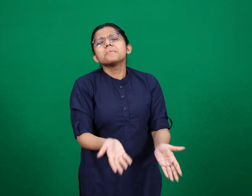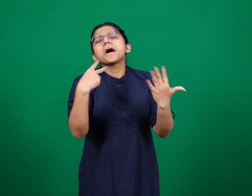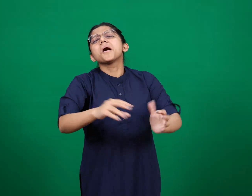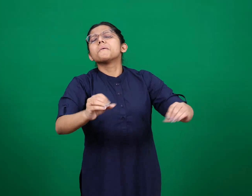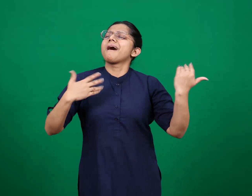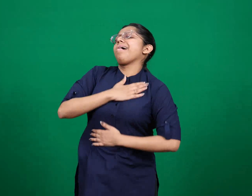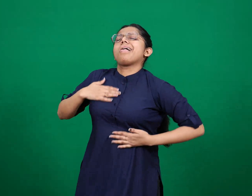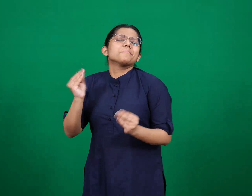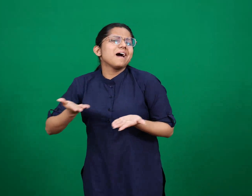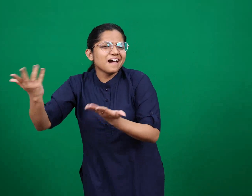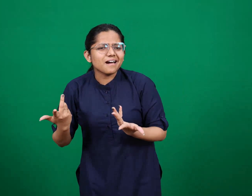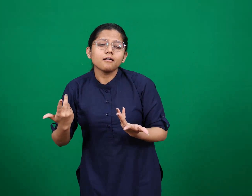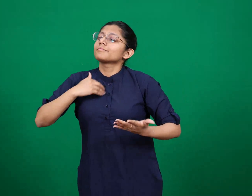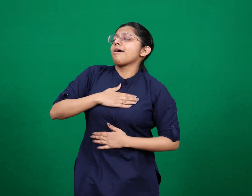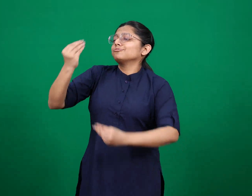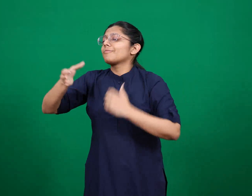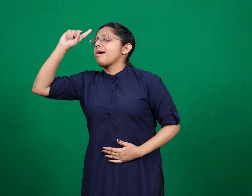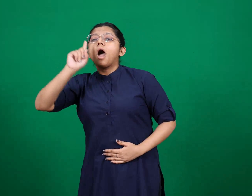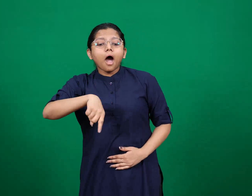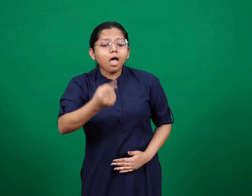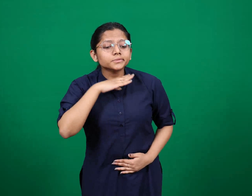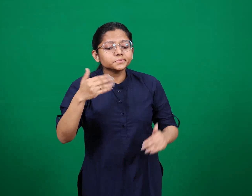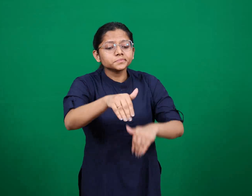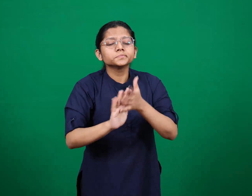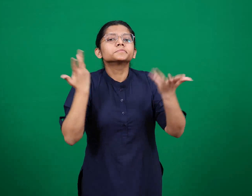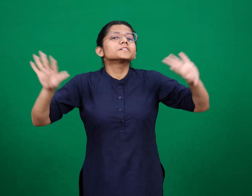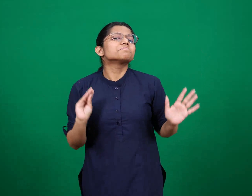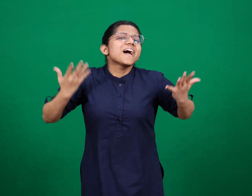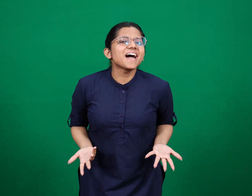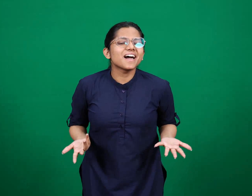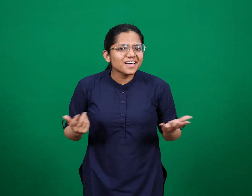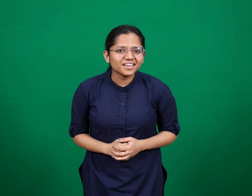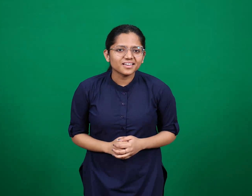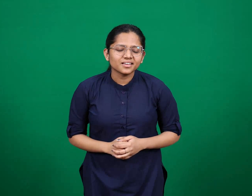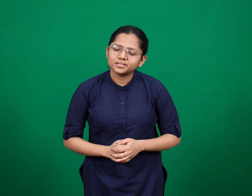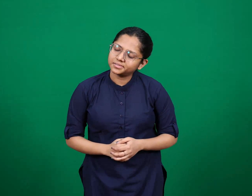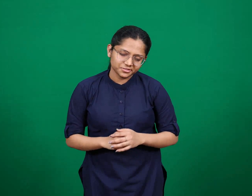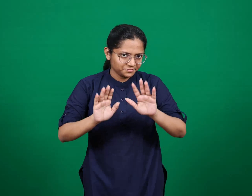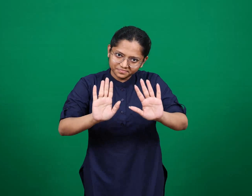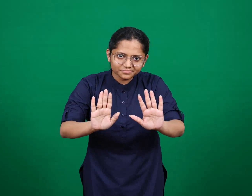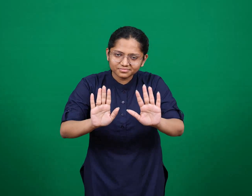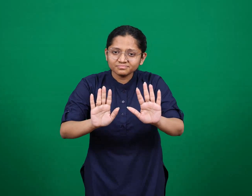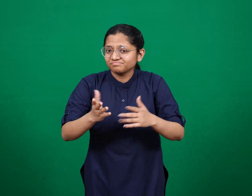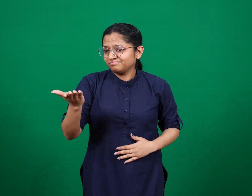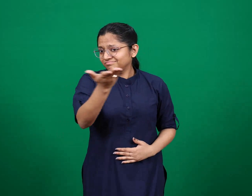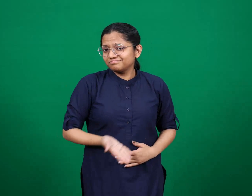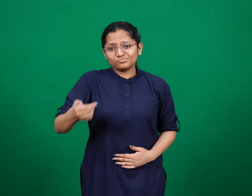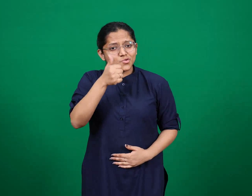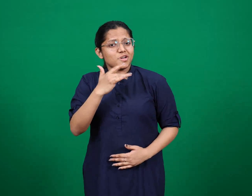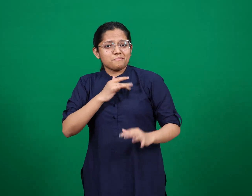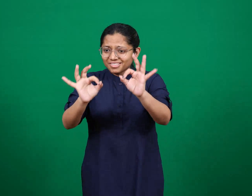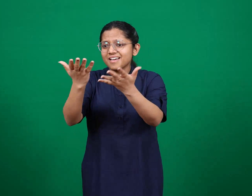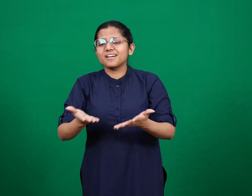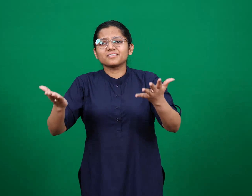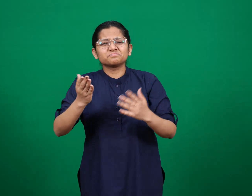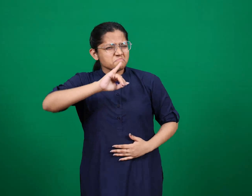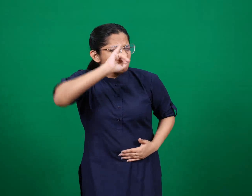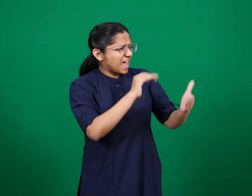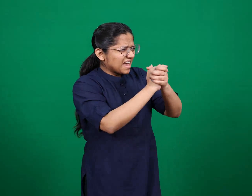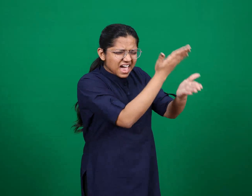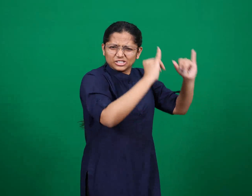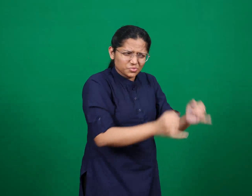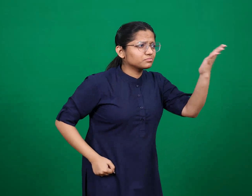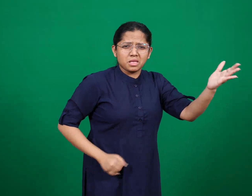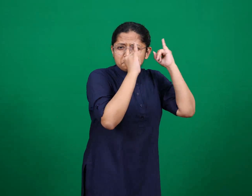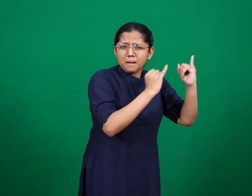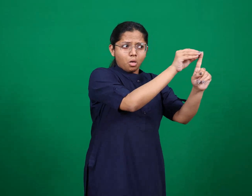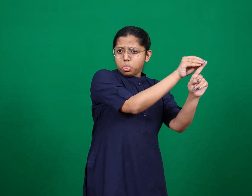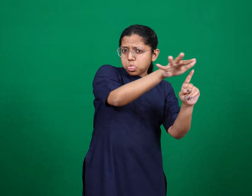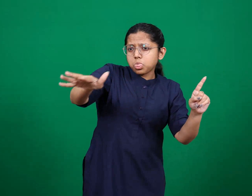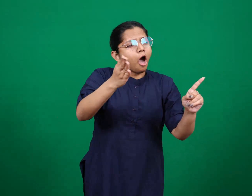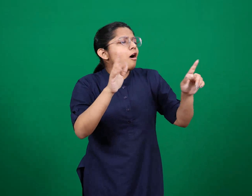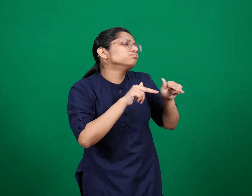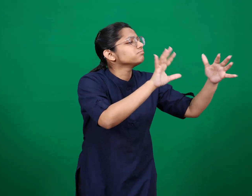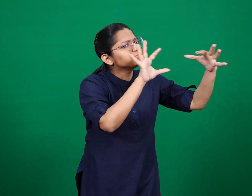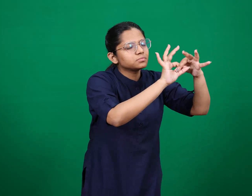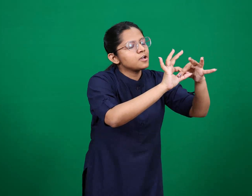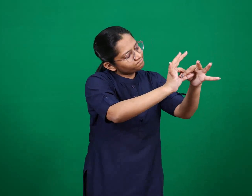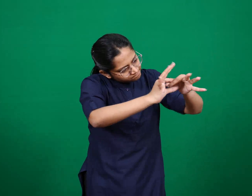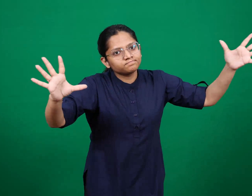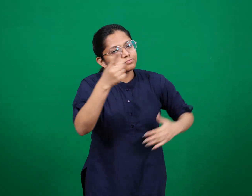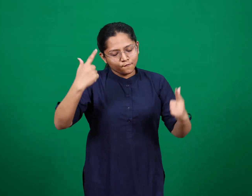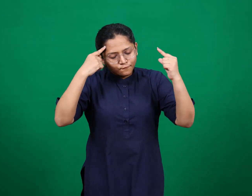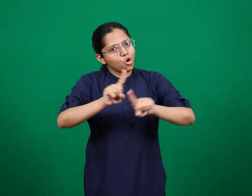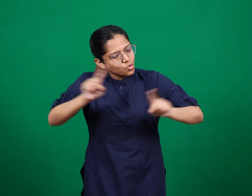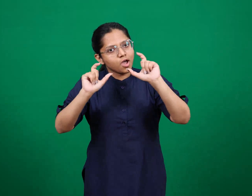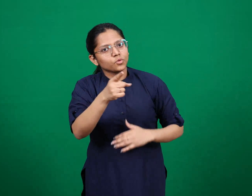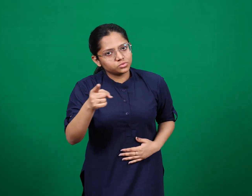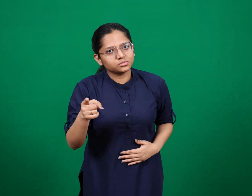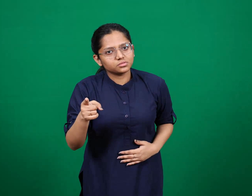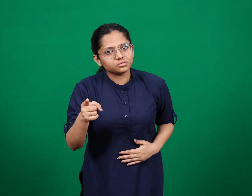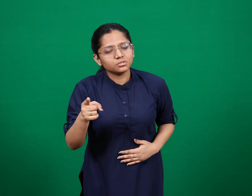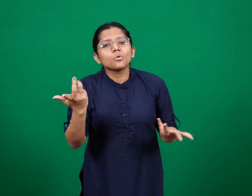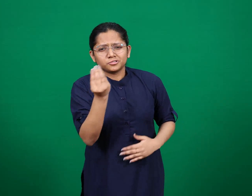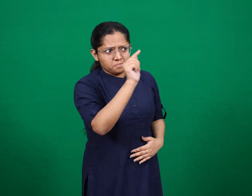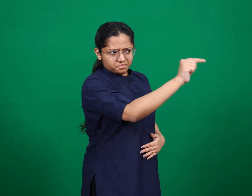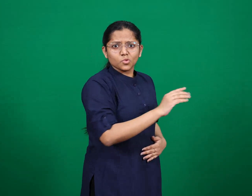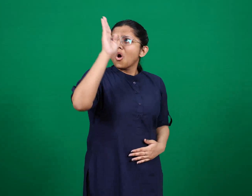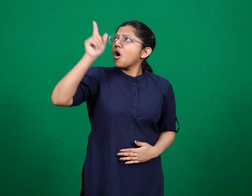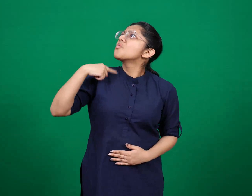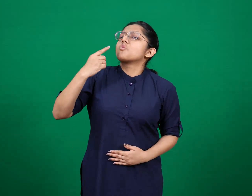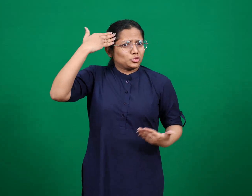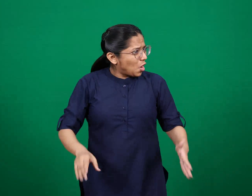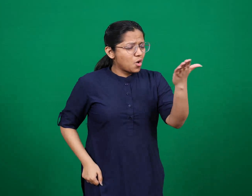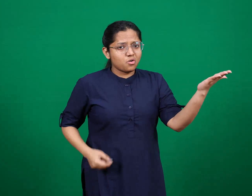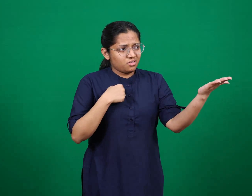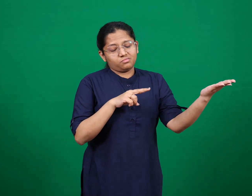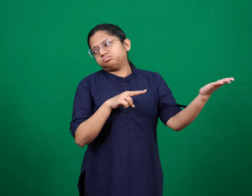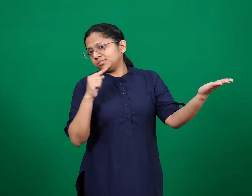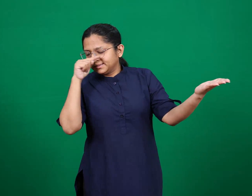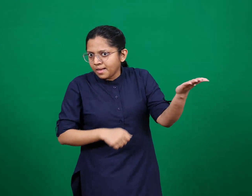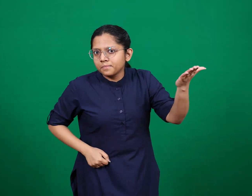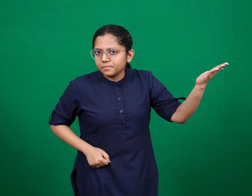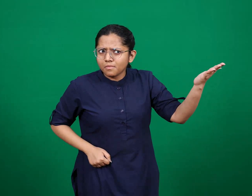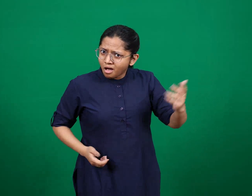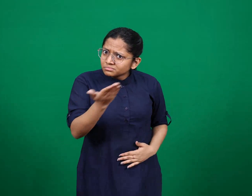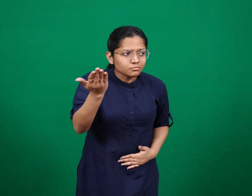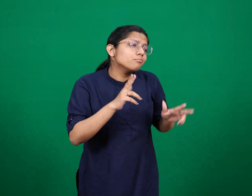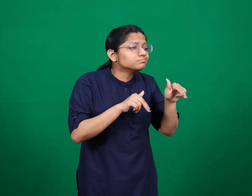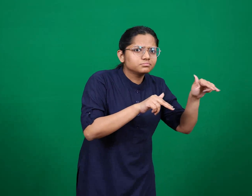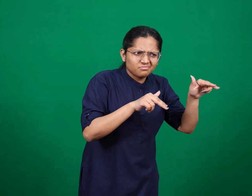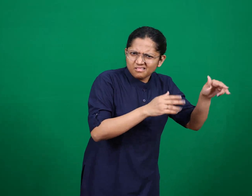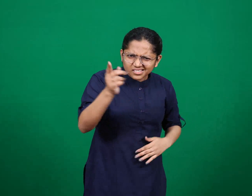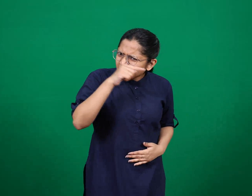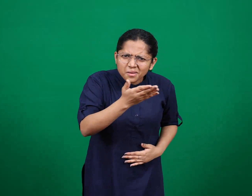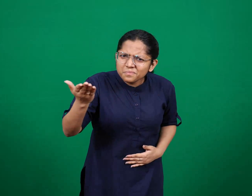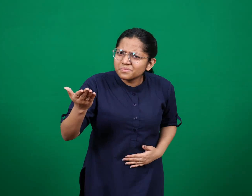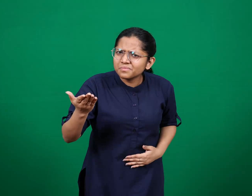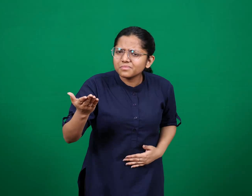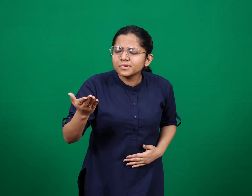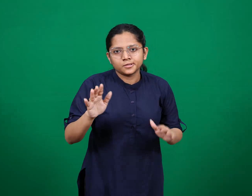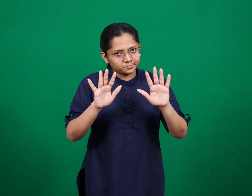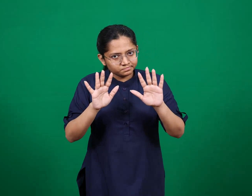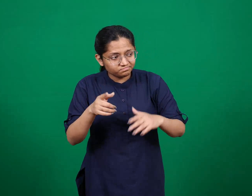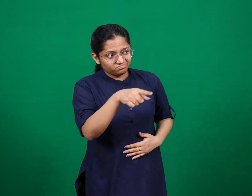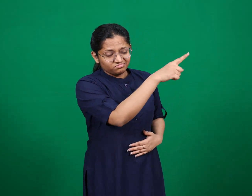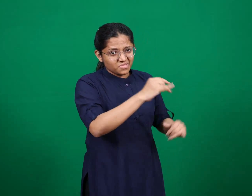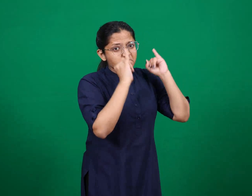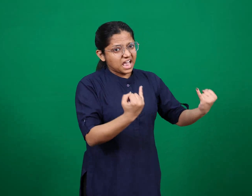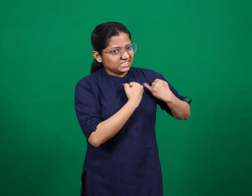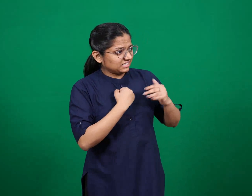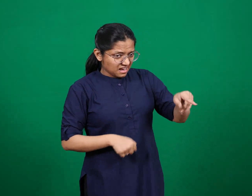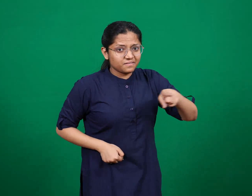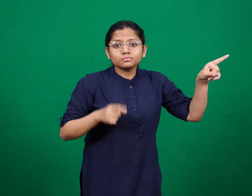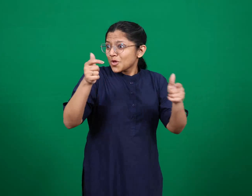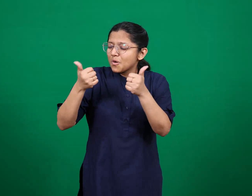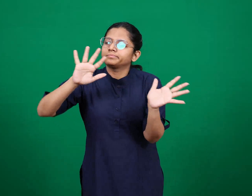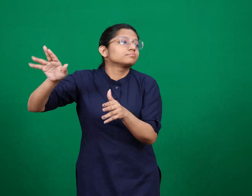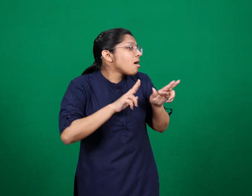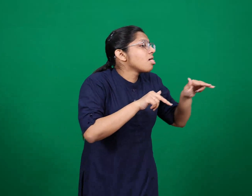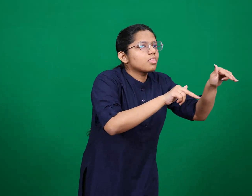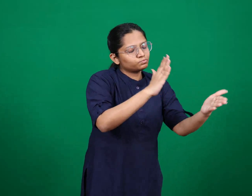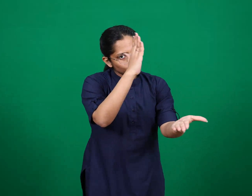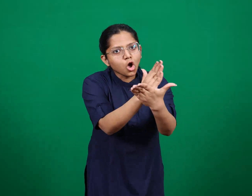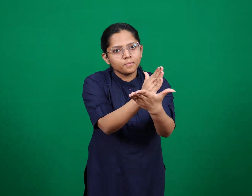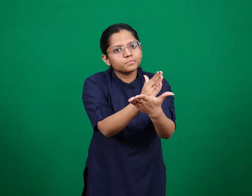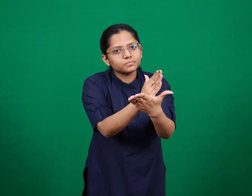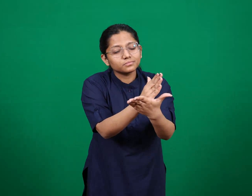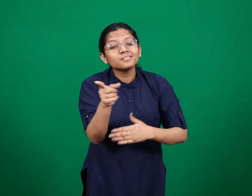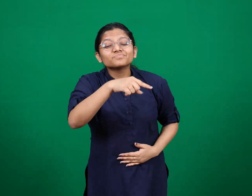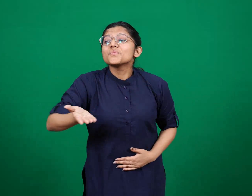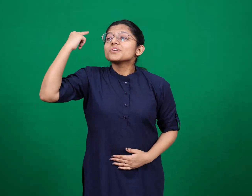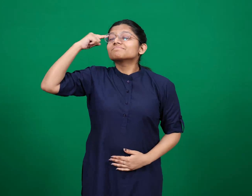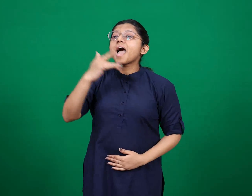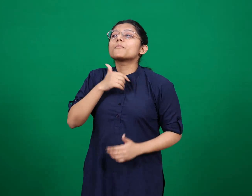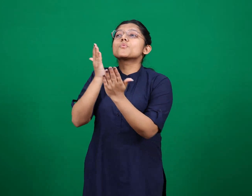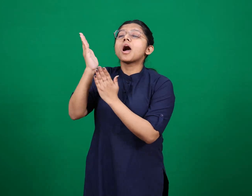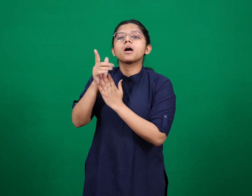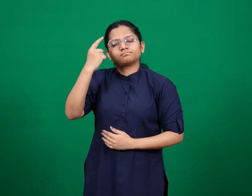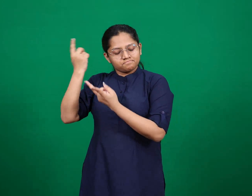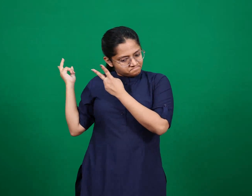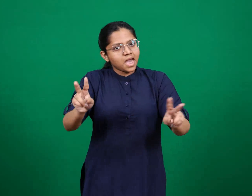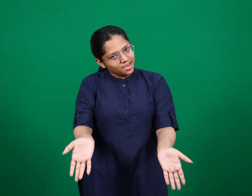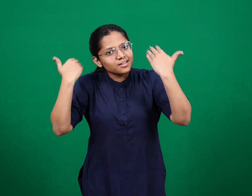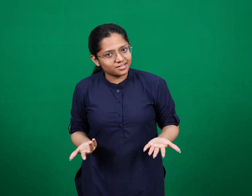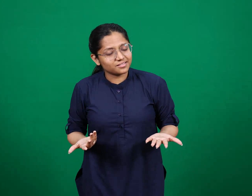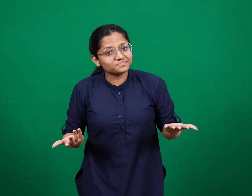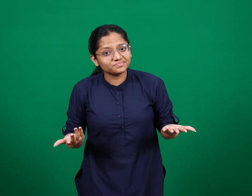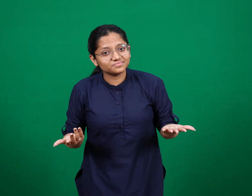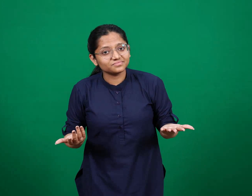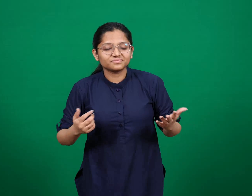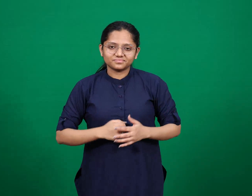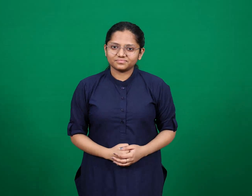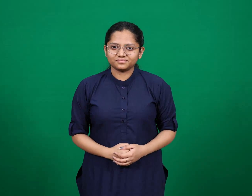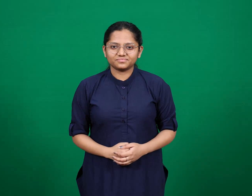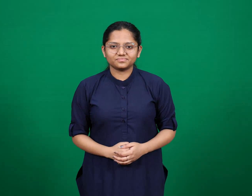Do not be deceived: "Bad company corrupts good character." Sober up as you ought, and stop sinning; for some of you are ignorant of God.